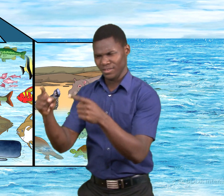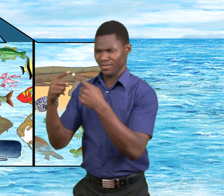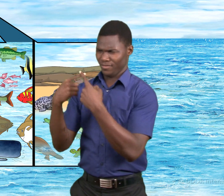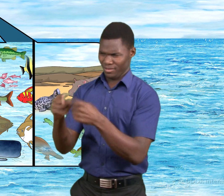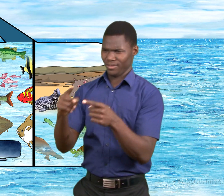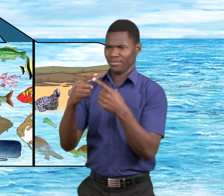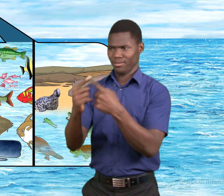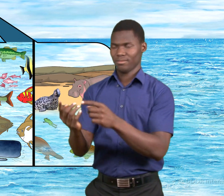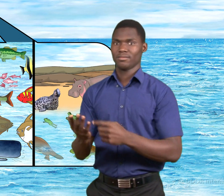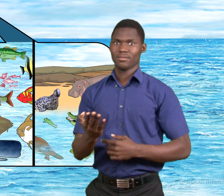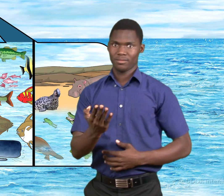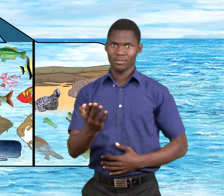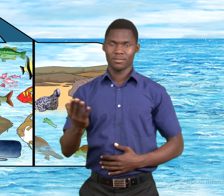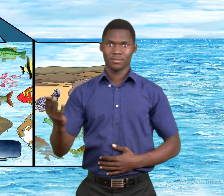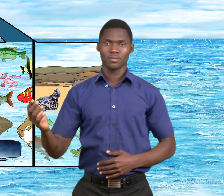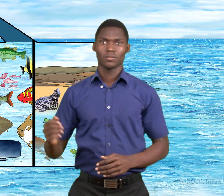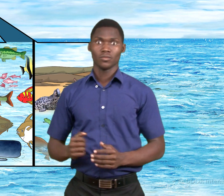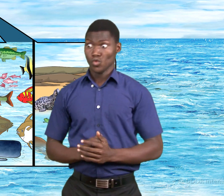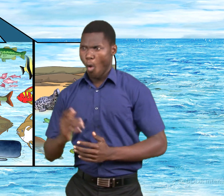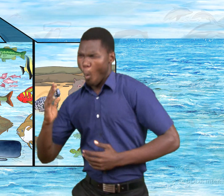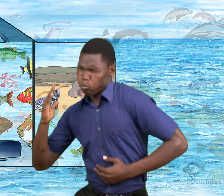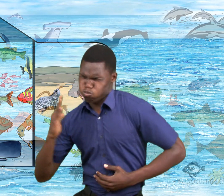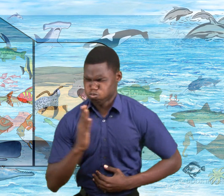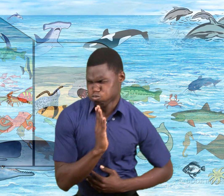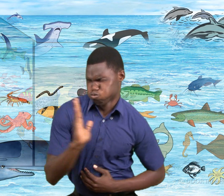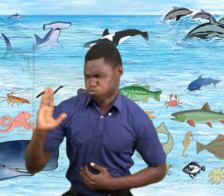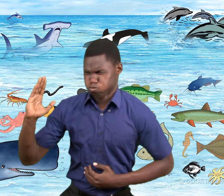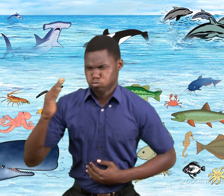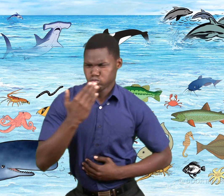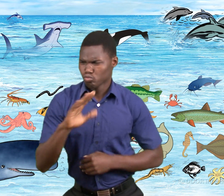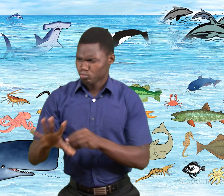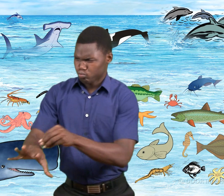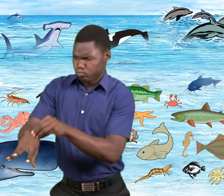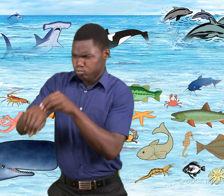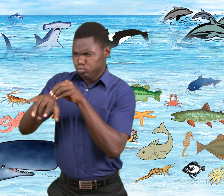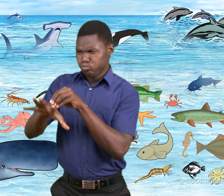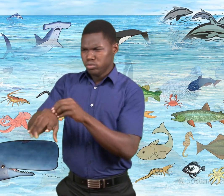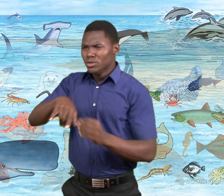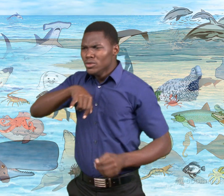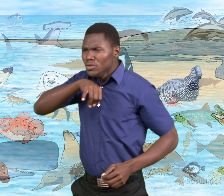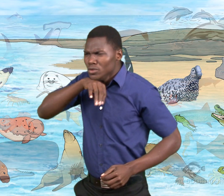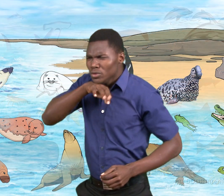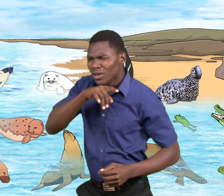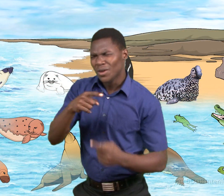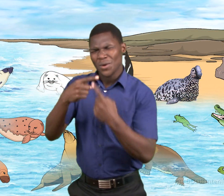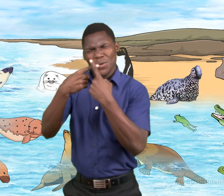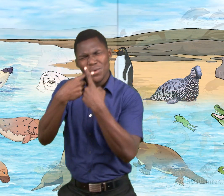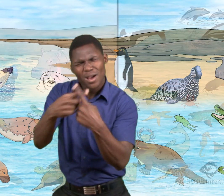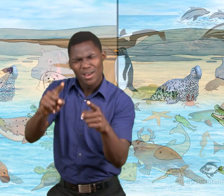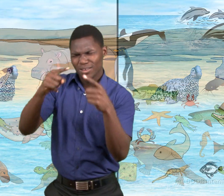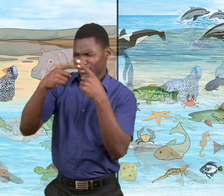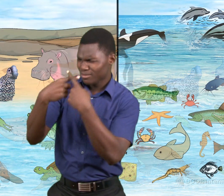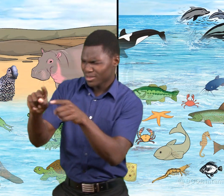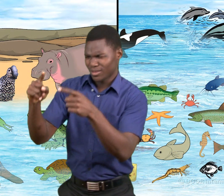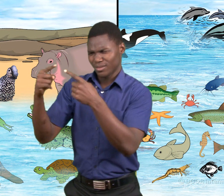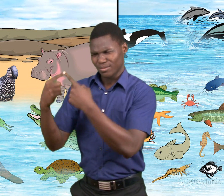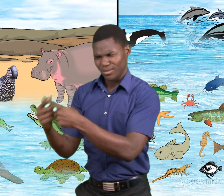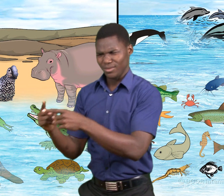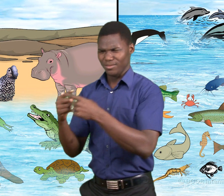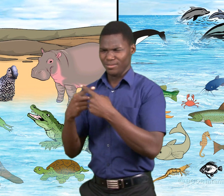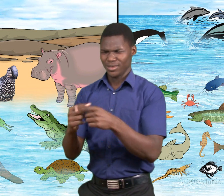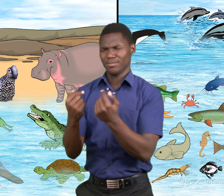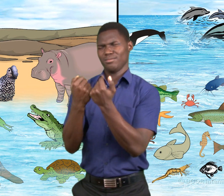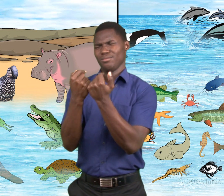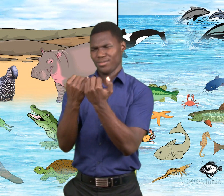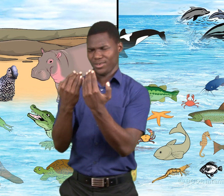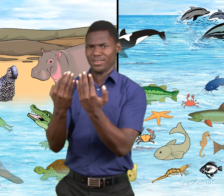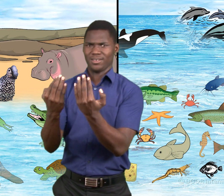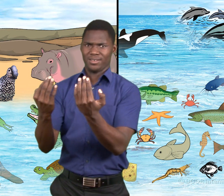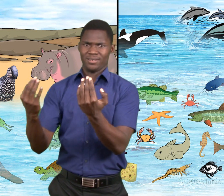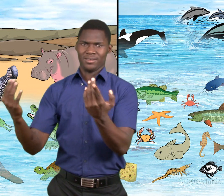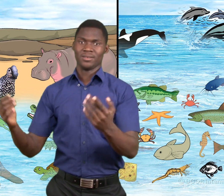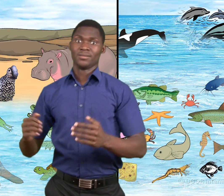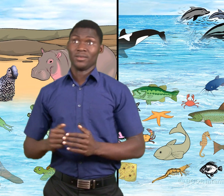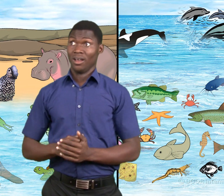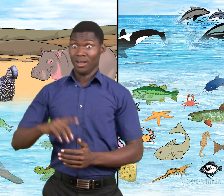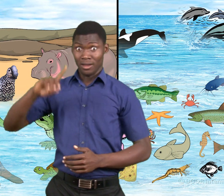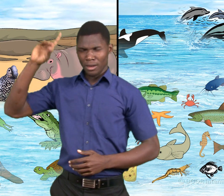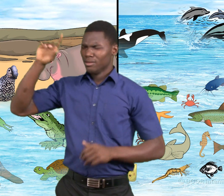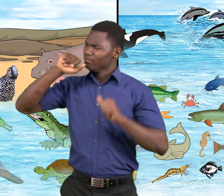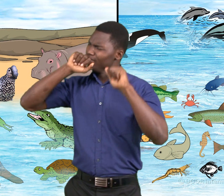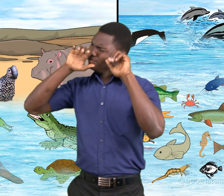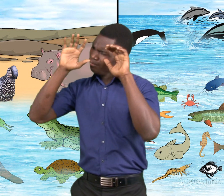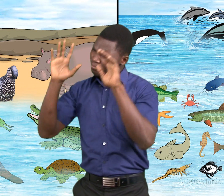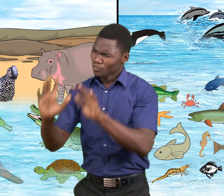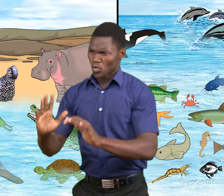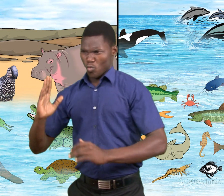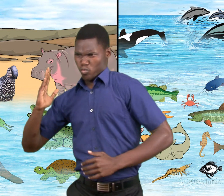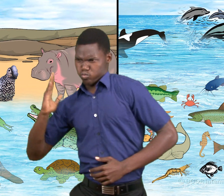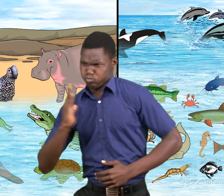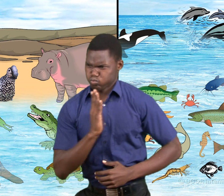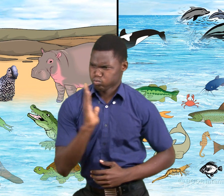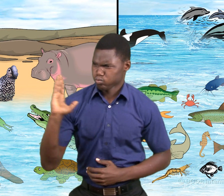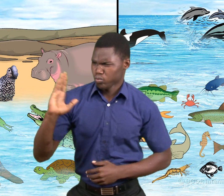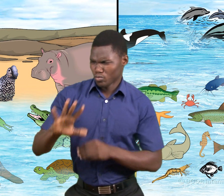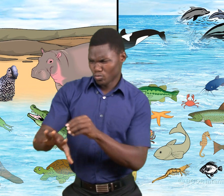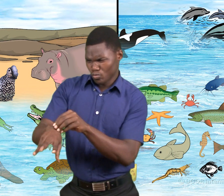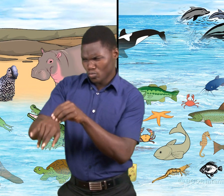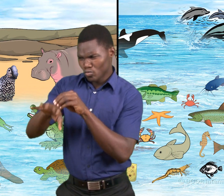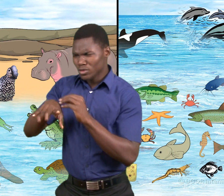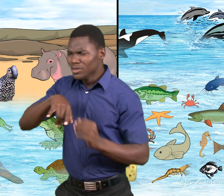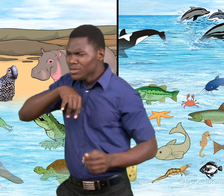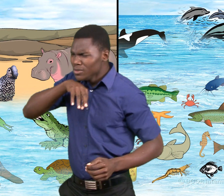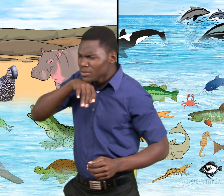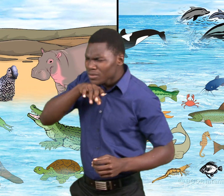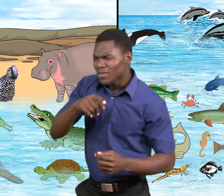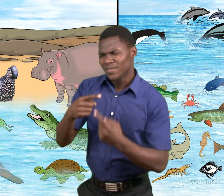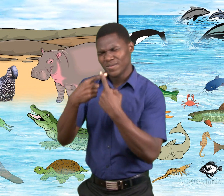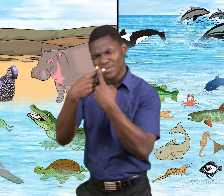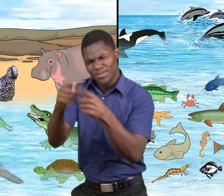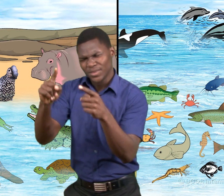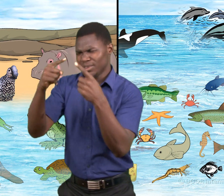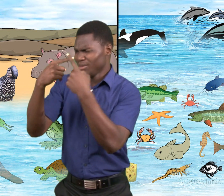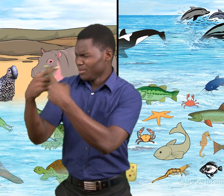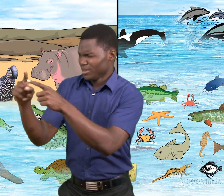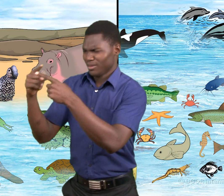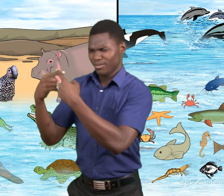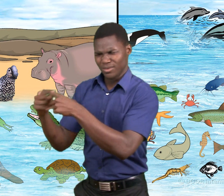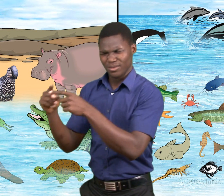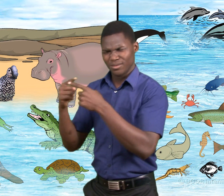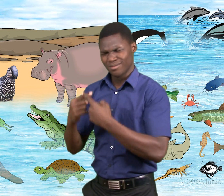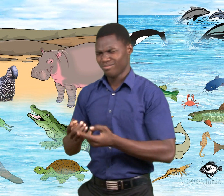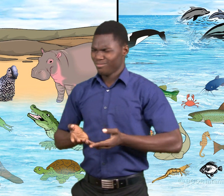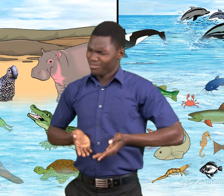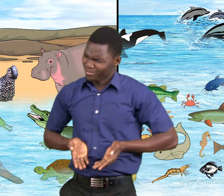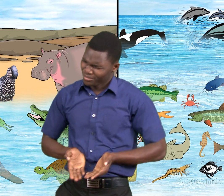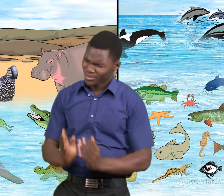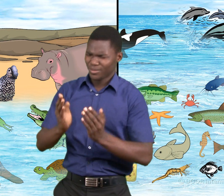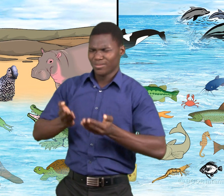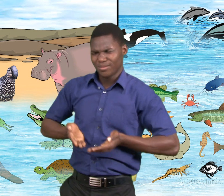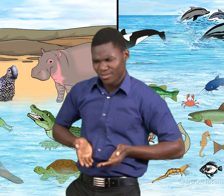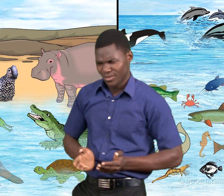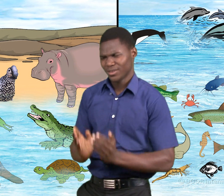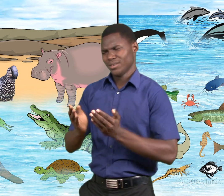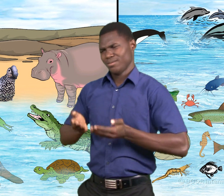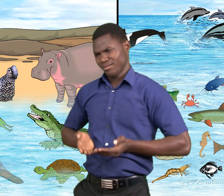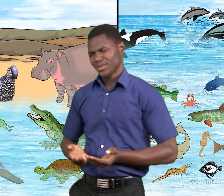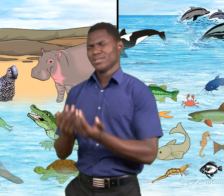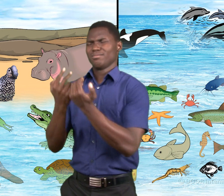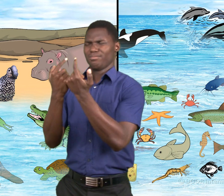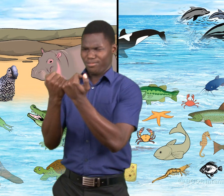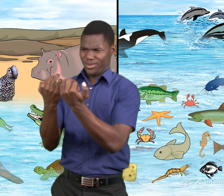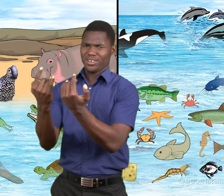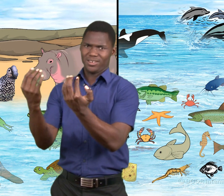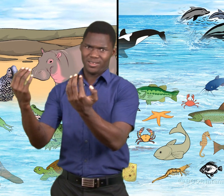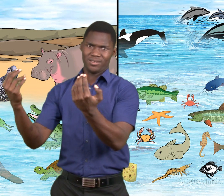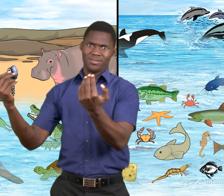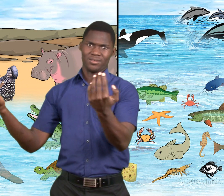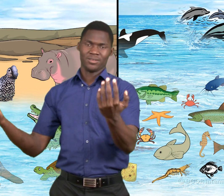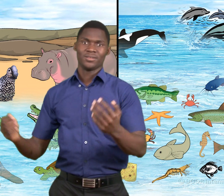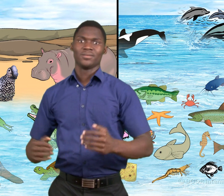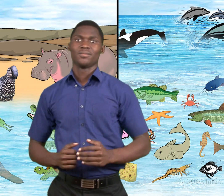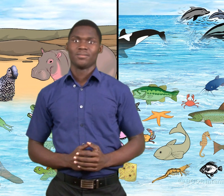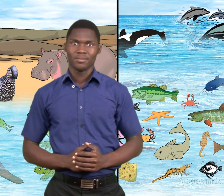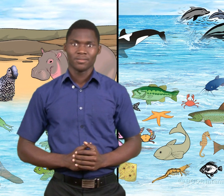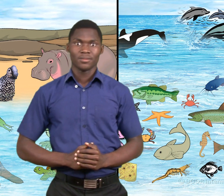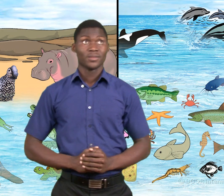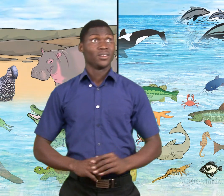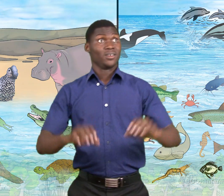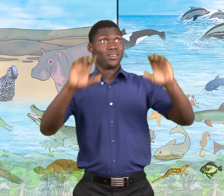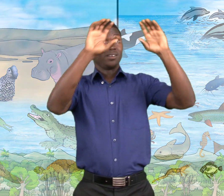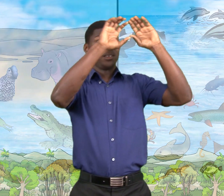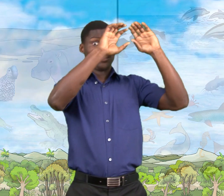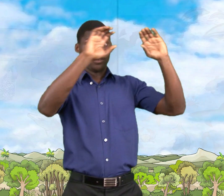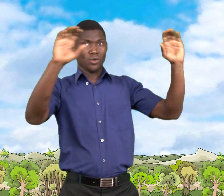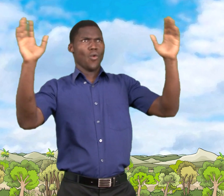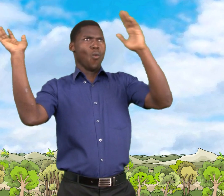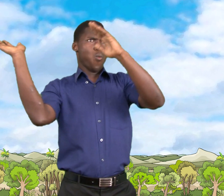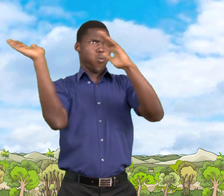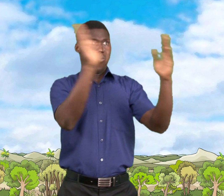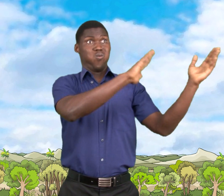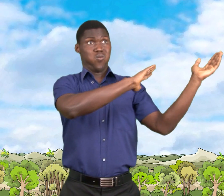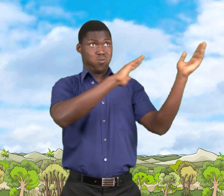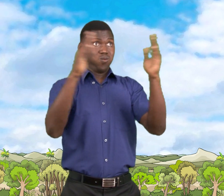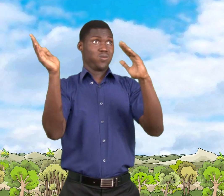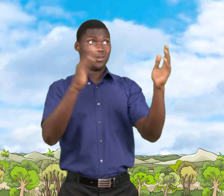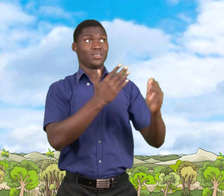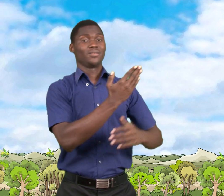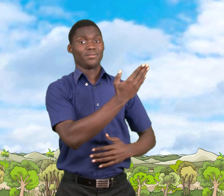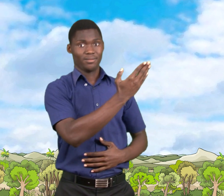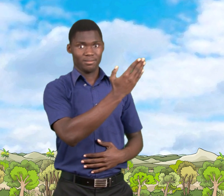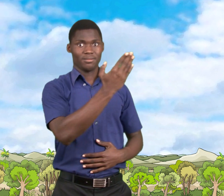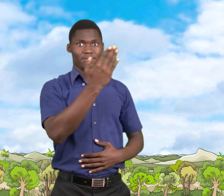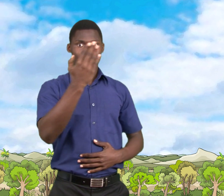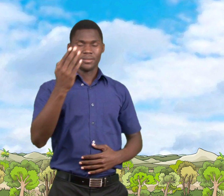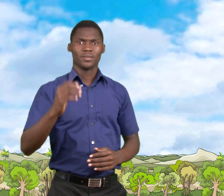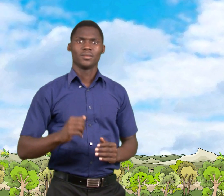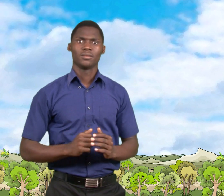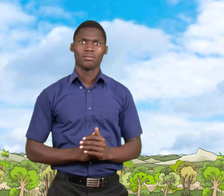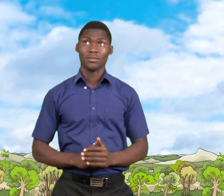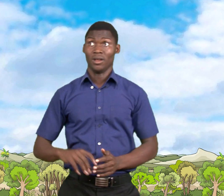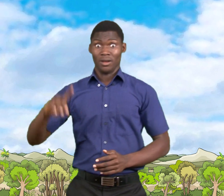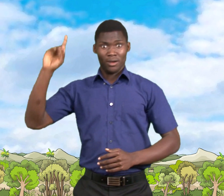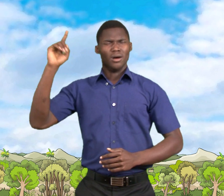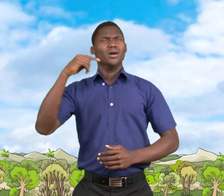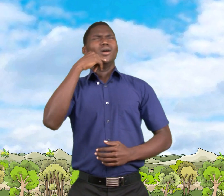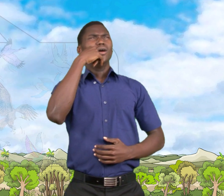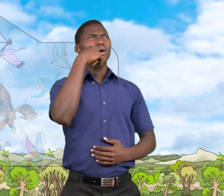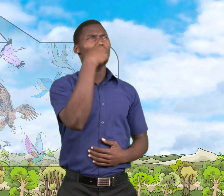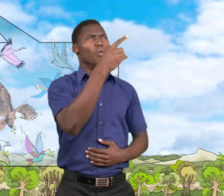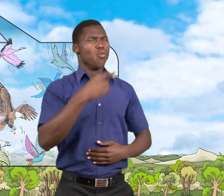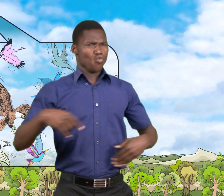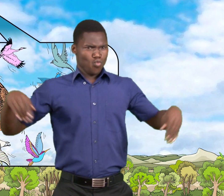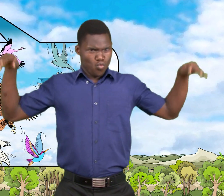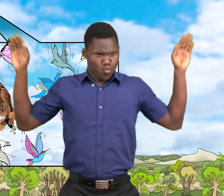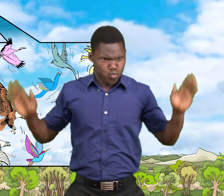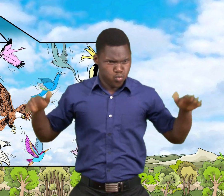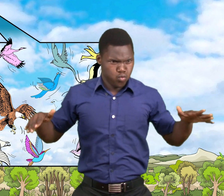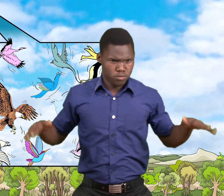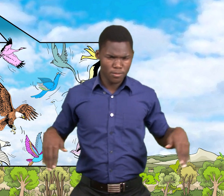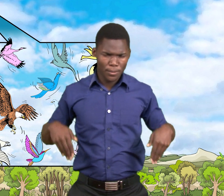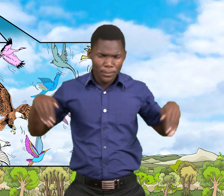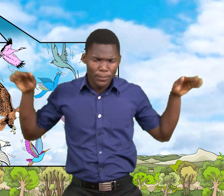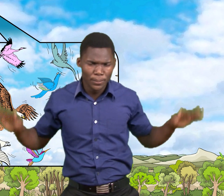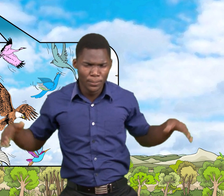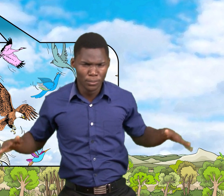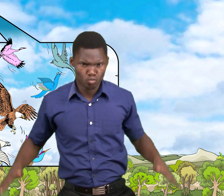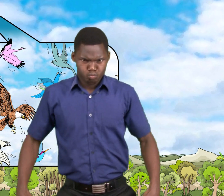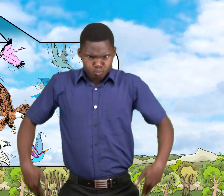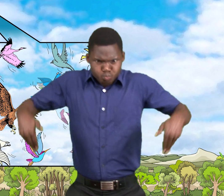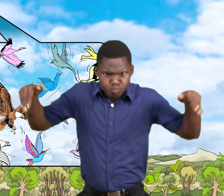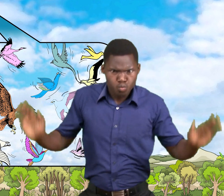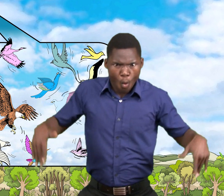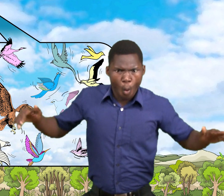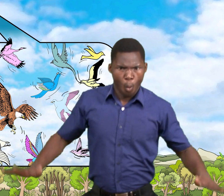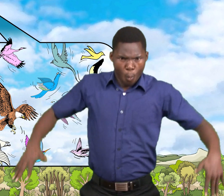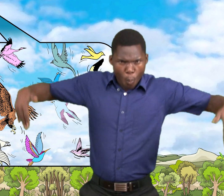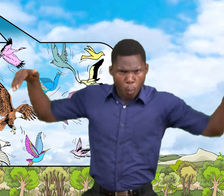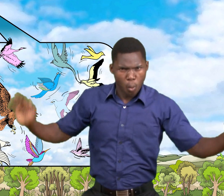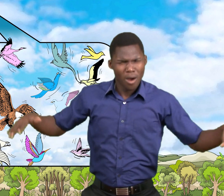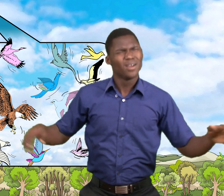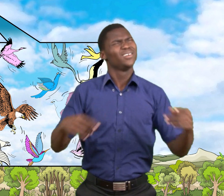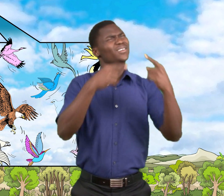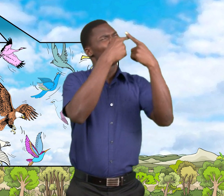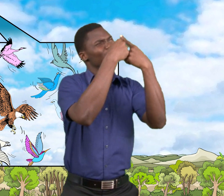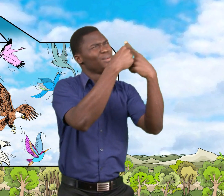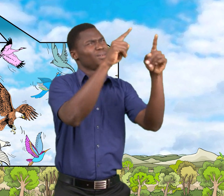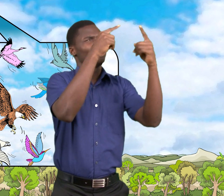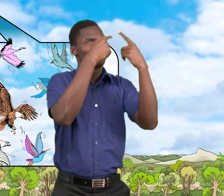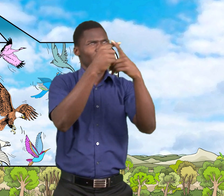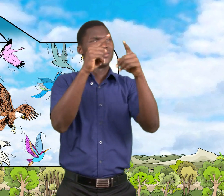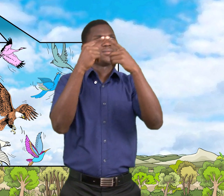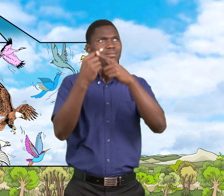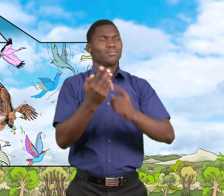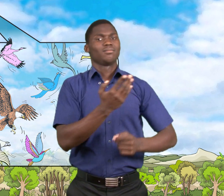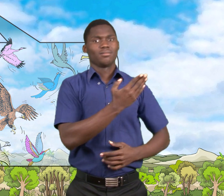So God created the great sea creatures and every living thing that moves, with which the waters teemed according to their kinds, and every bird of flight after its kind.